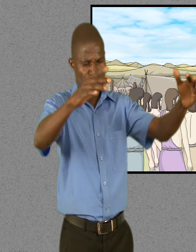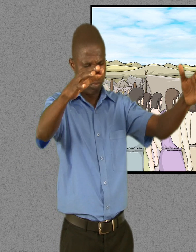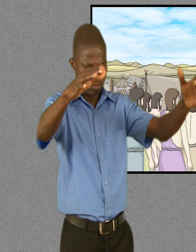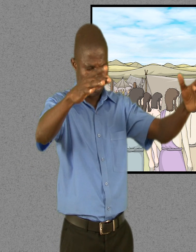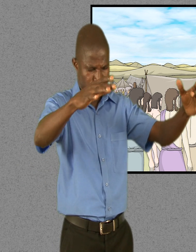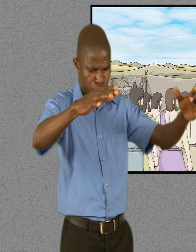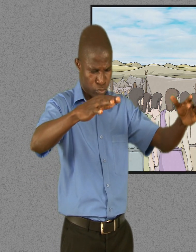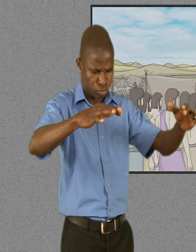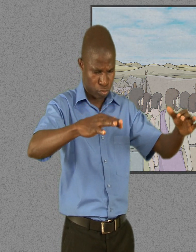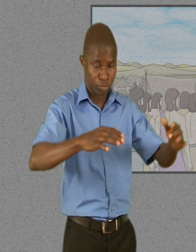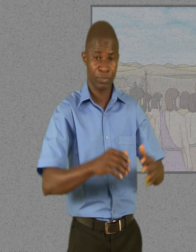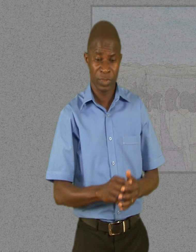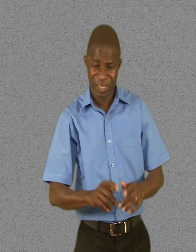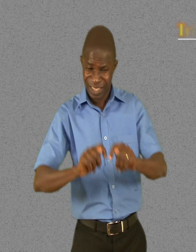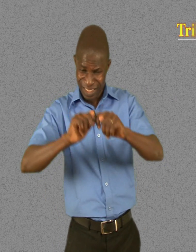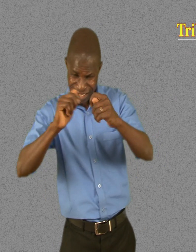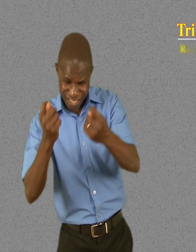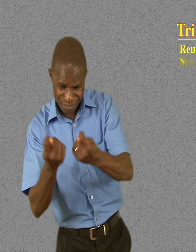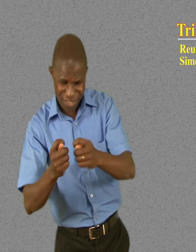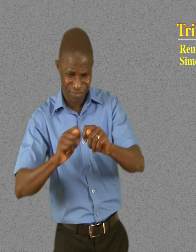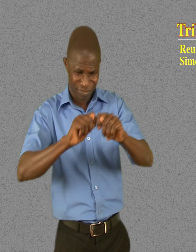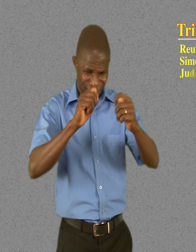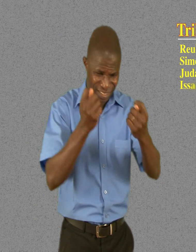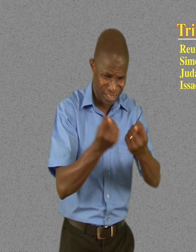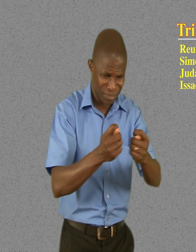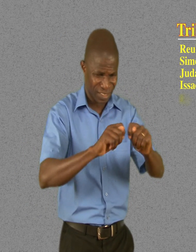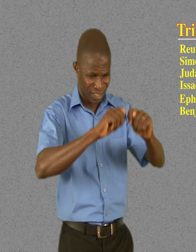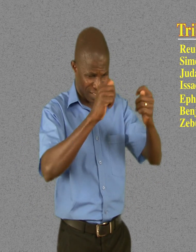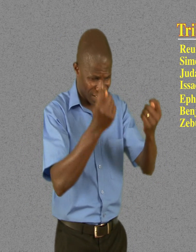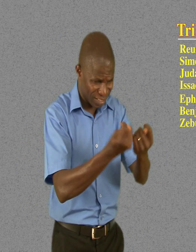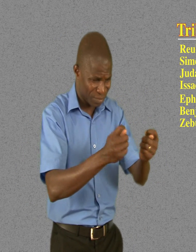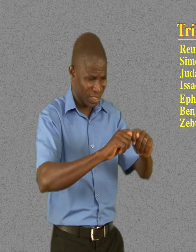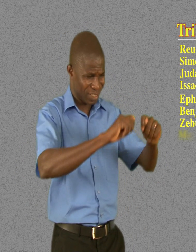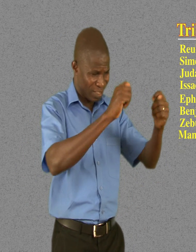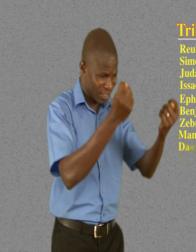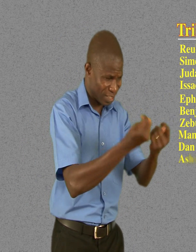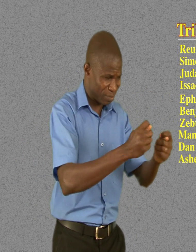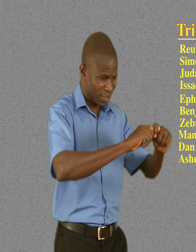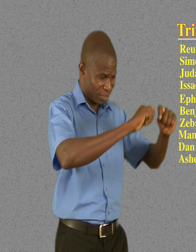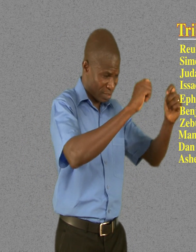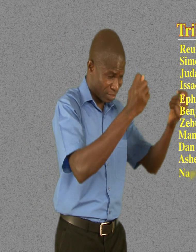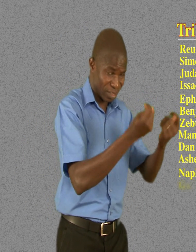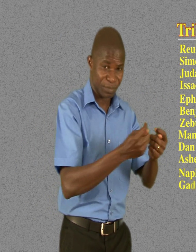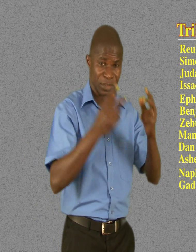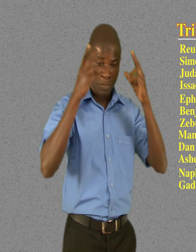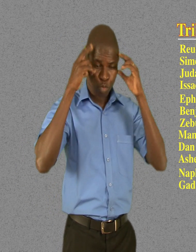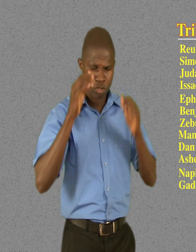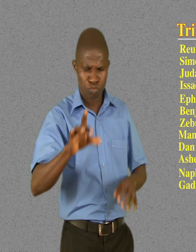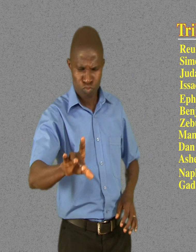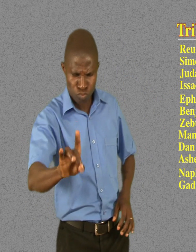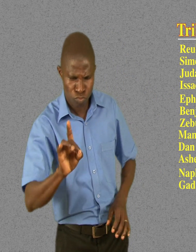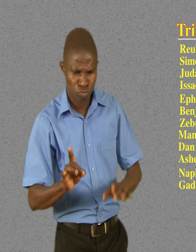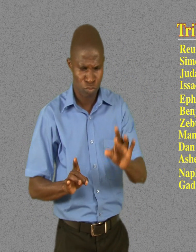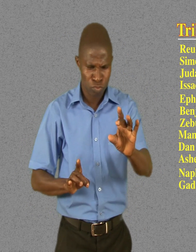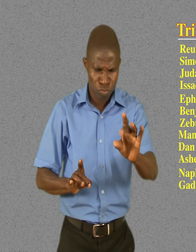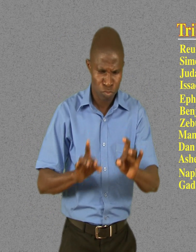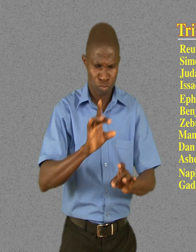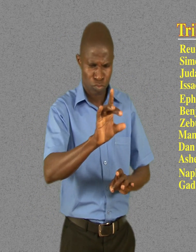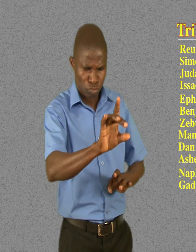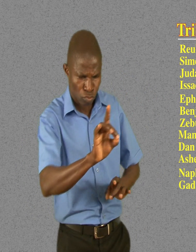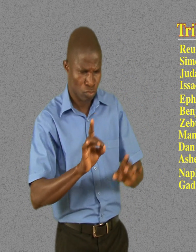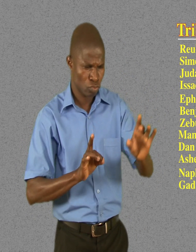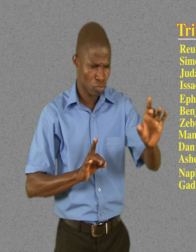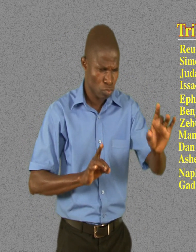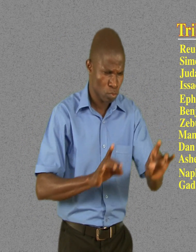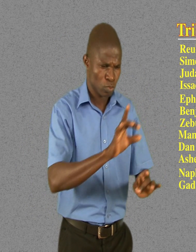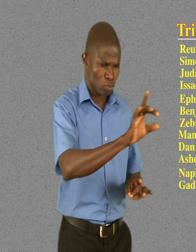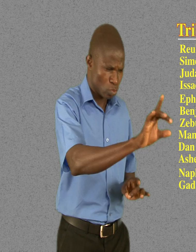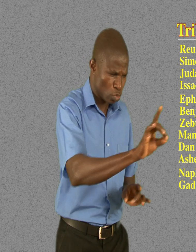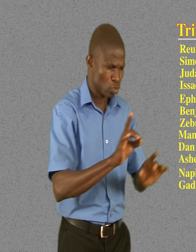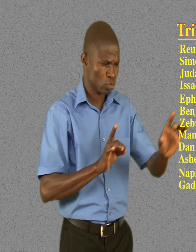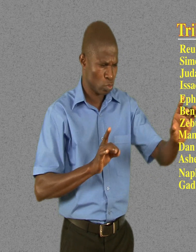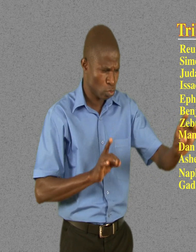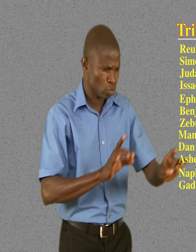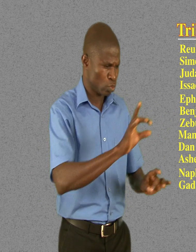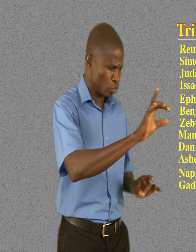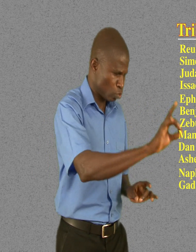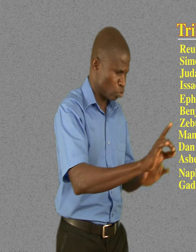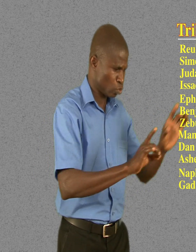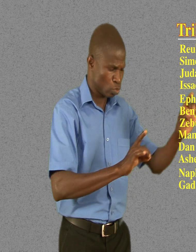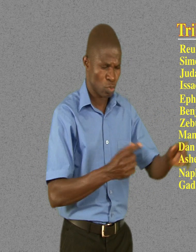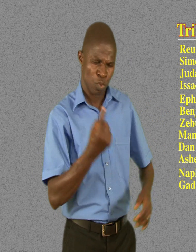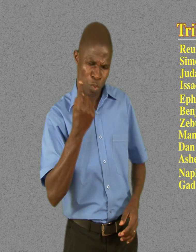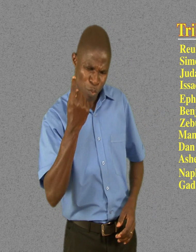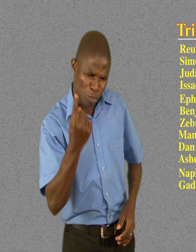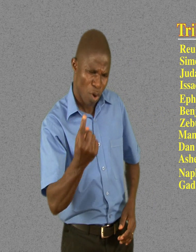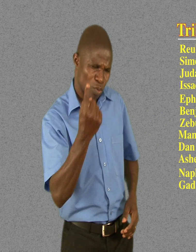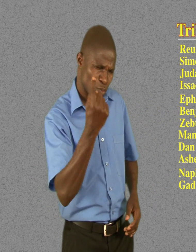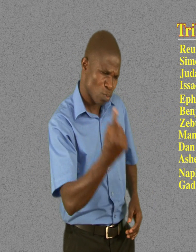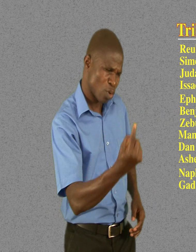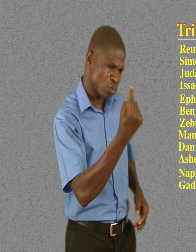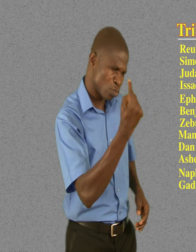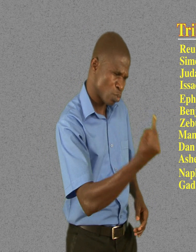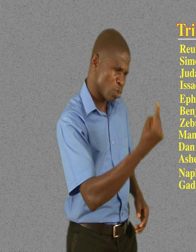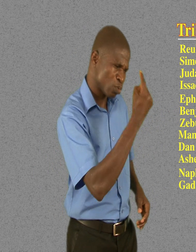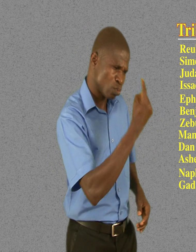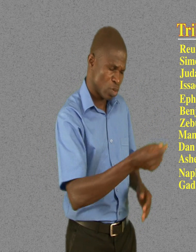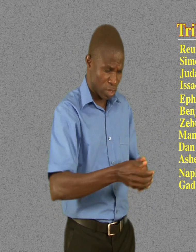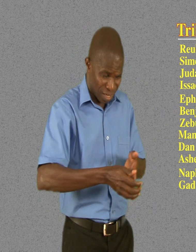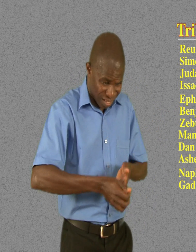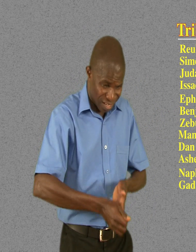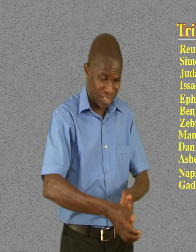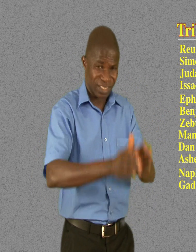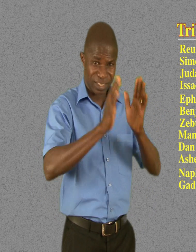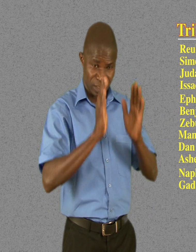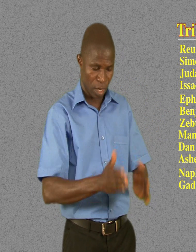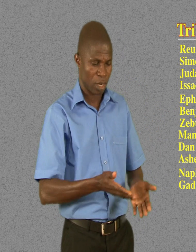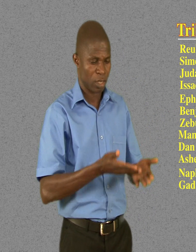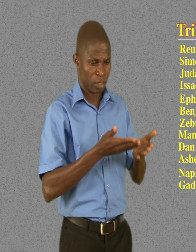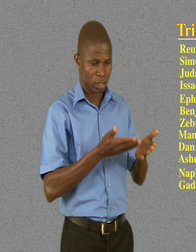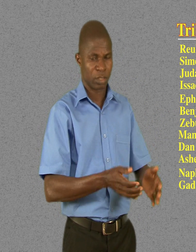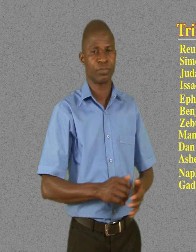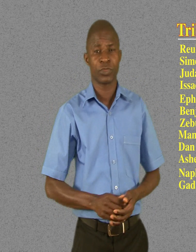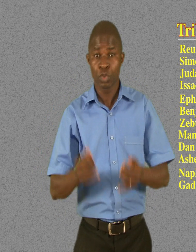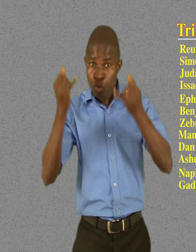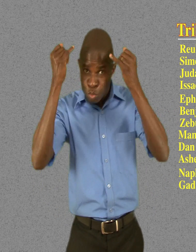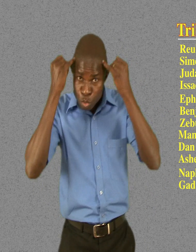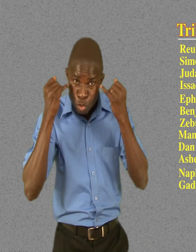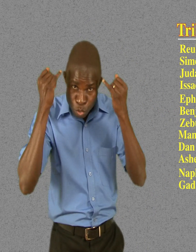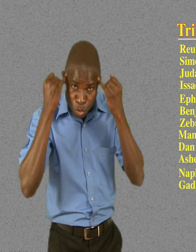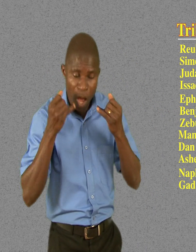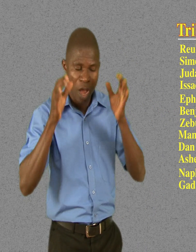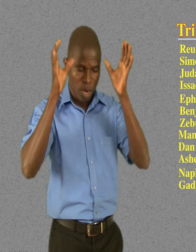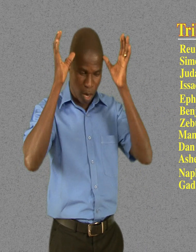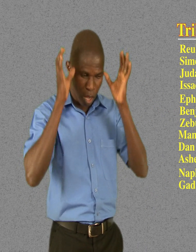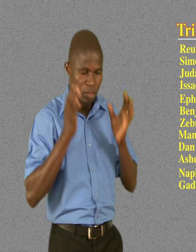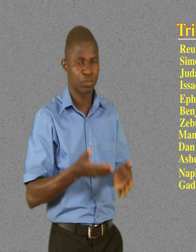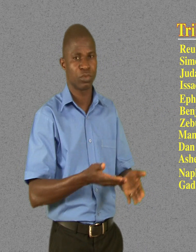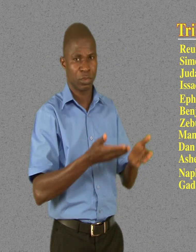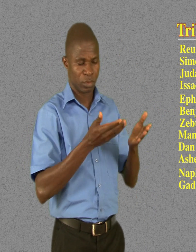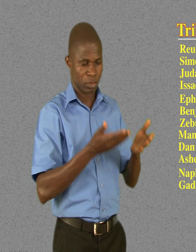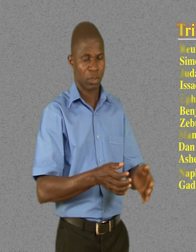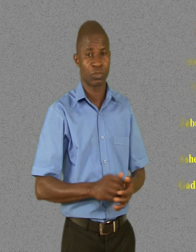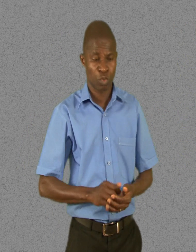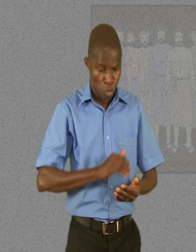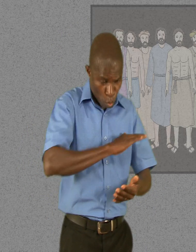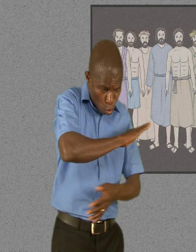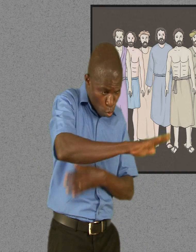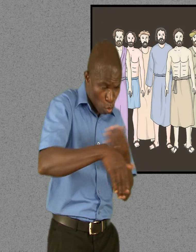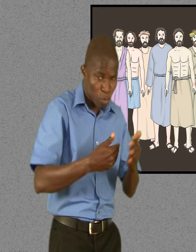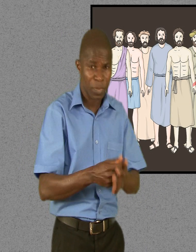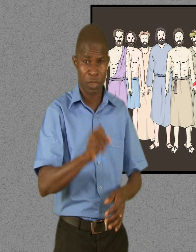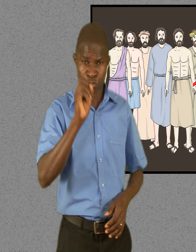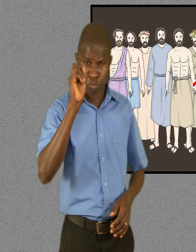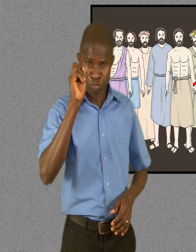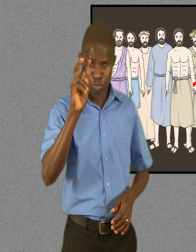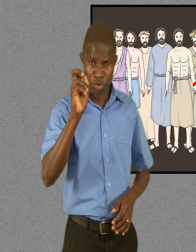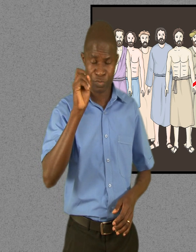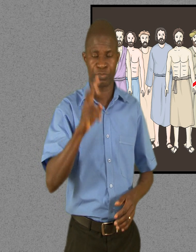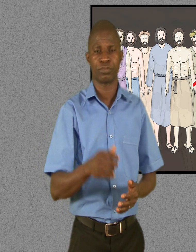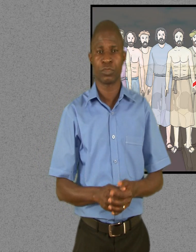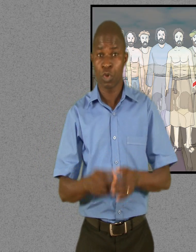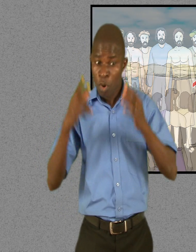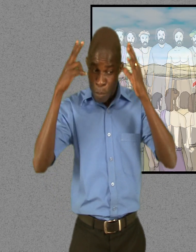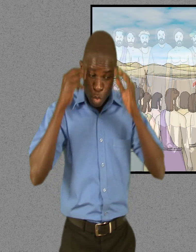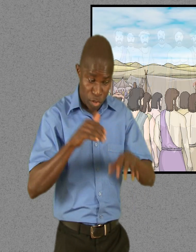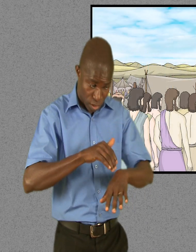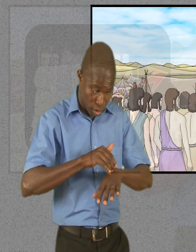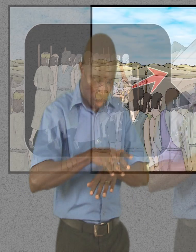All the men were leaders of the Israelites, and these were their names: From the tribe of Reuben, Shammua son of Zaccur; from the tribe of Simeon, Shaphat son of Hori; from the tribe of Judah, Caleb son of Jephunneh; from the tribe of Issachar, Igal son of Joseph; from the tribe of Ephraim, Hoshea son of Nun;